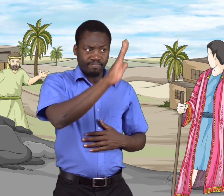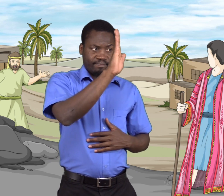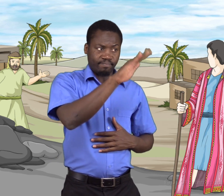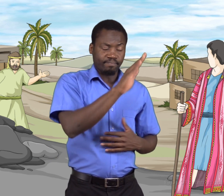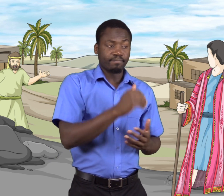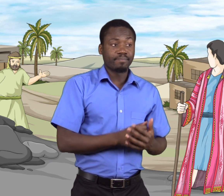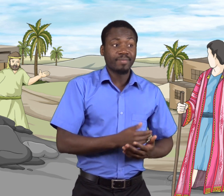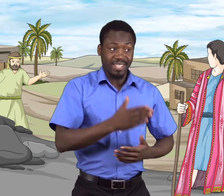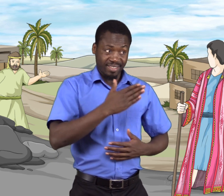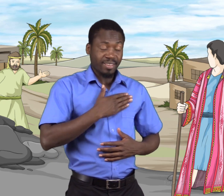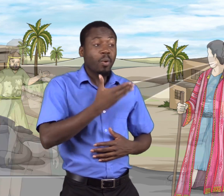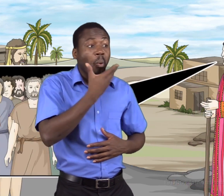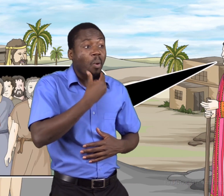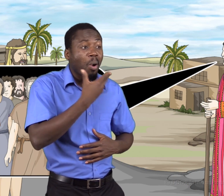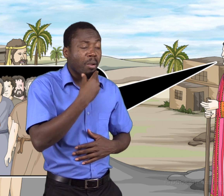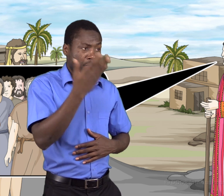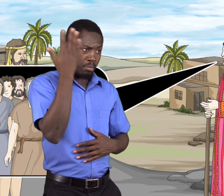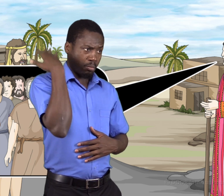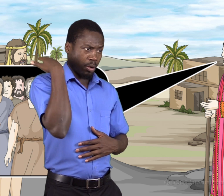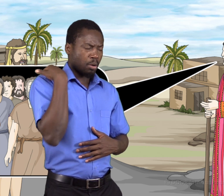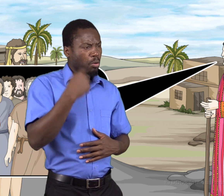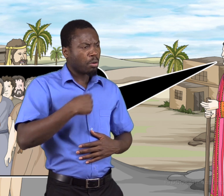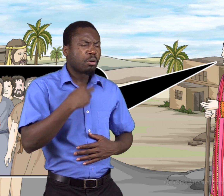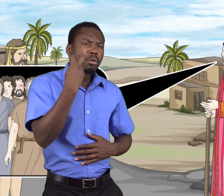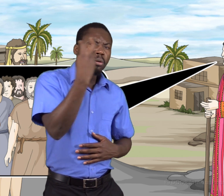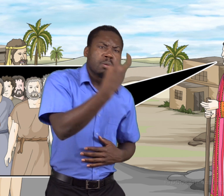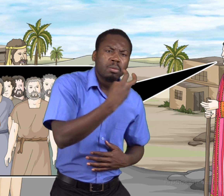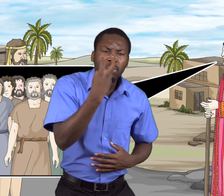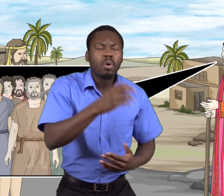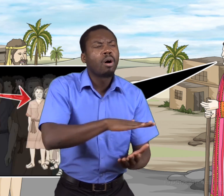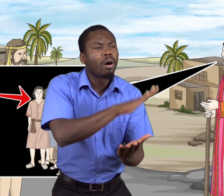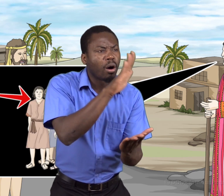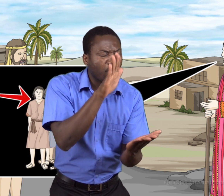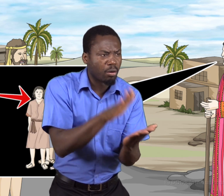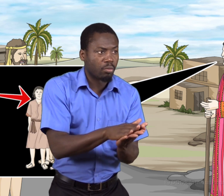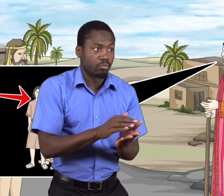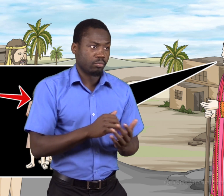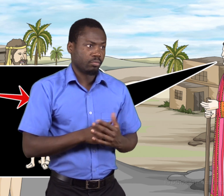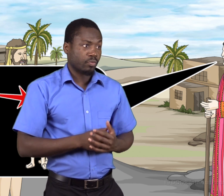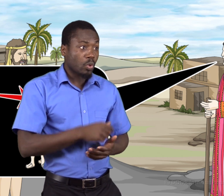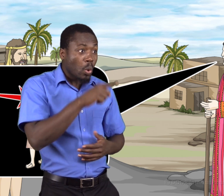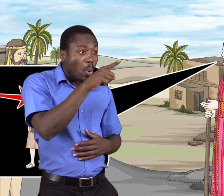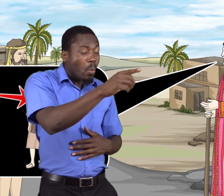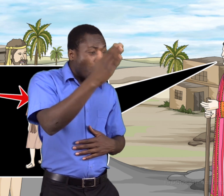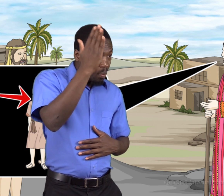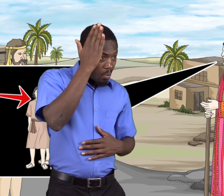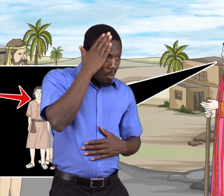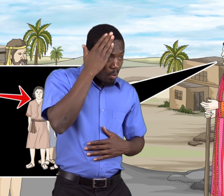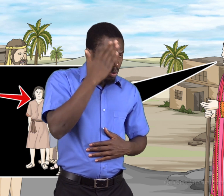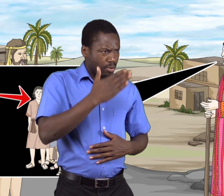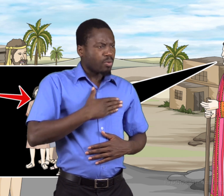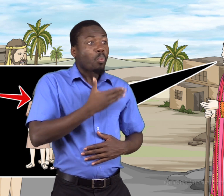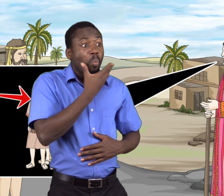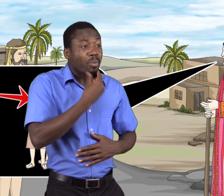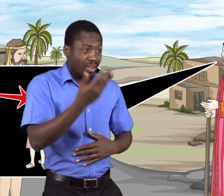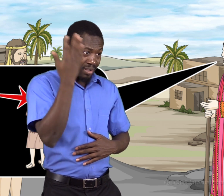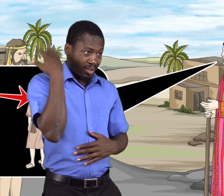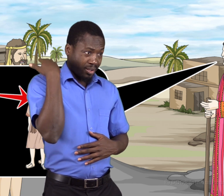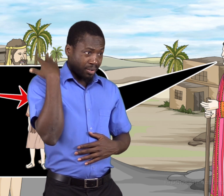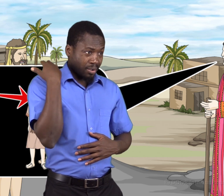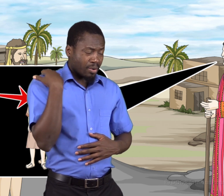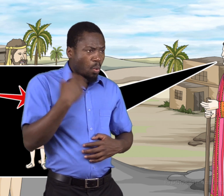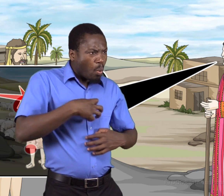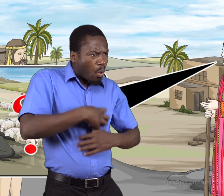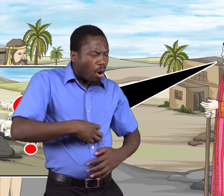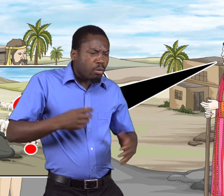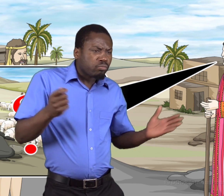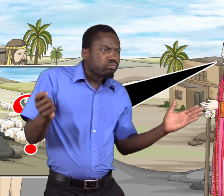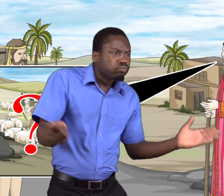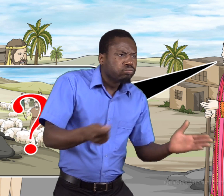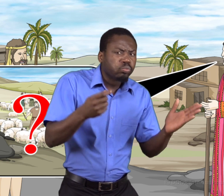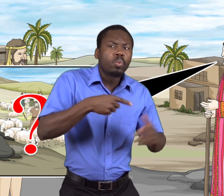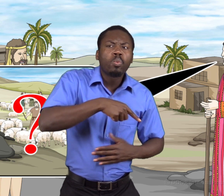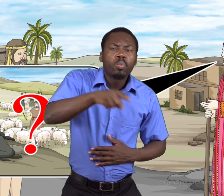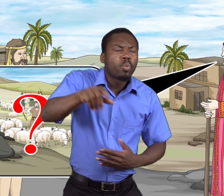“I am looking for my brothers,” Joseph replied.